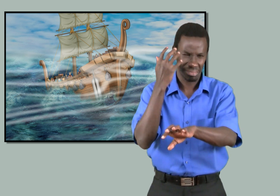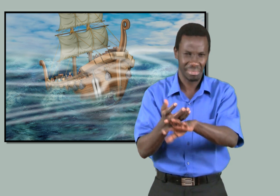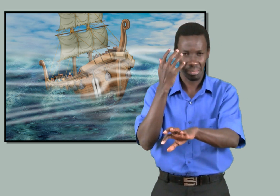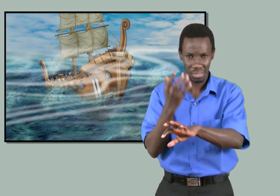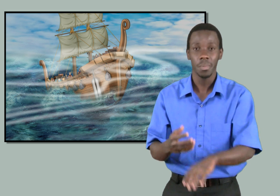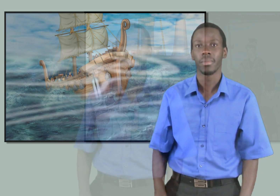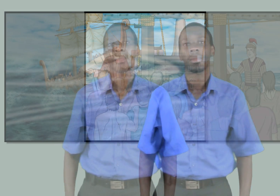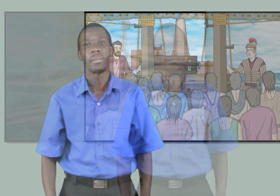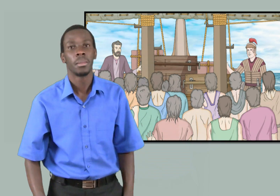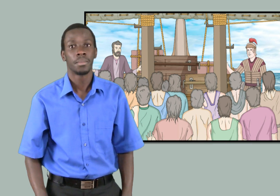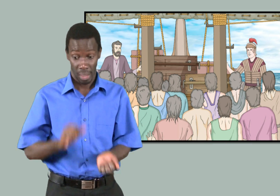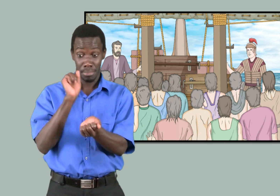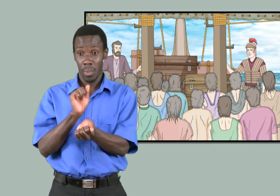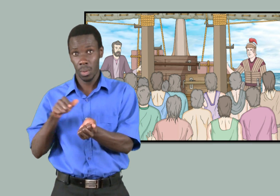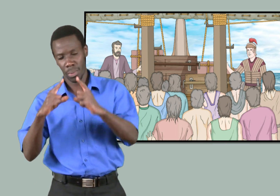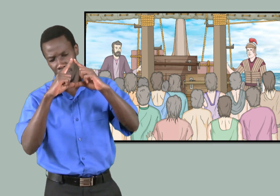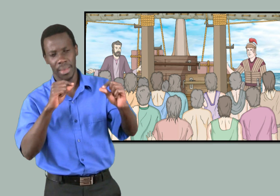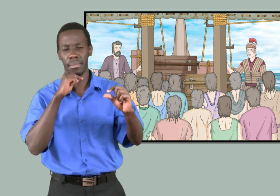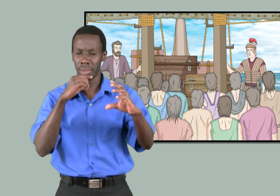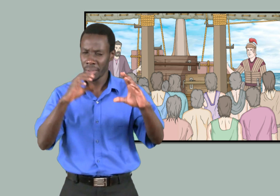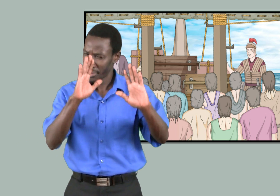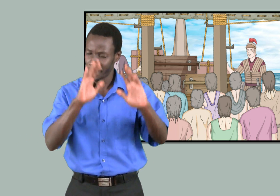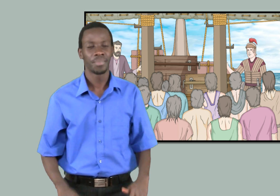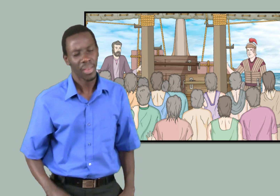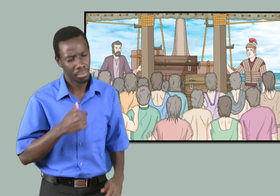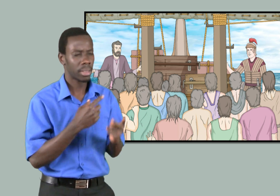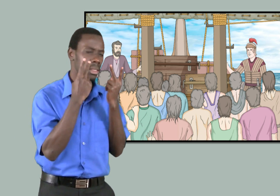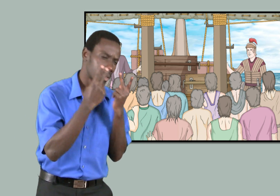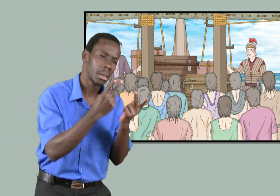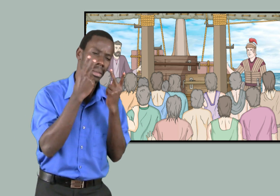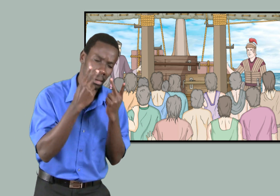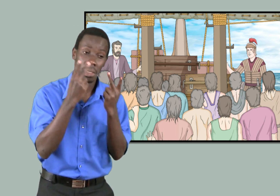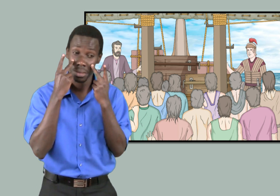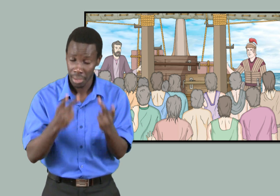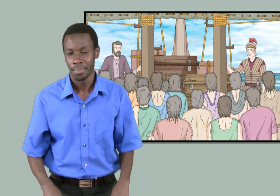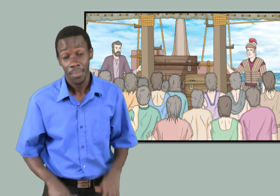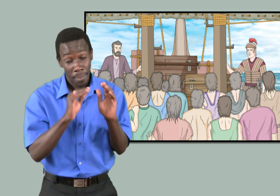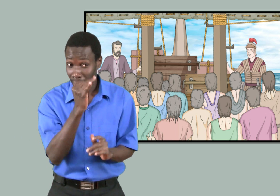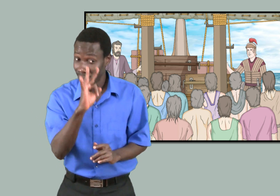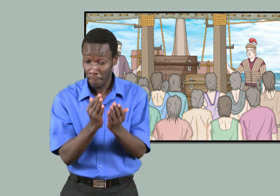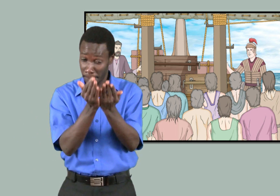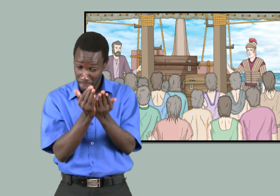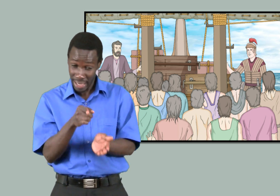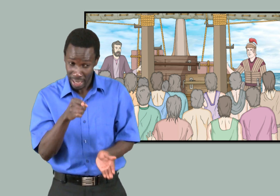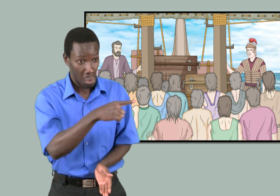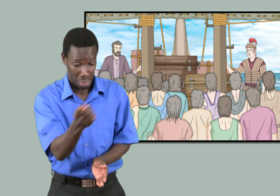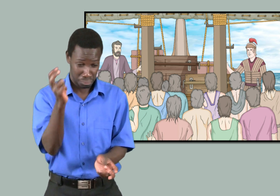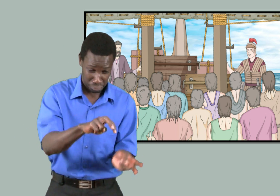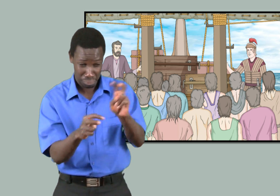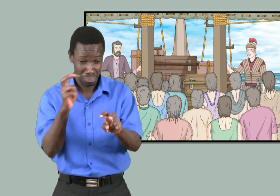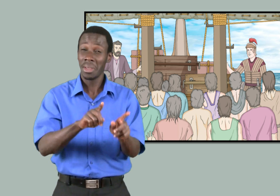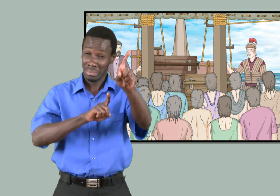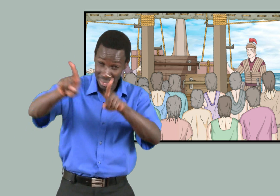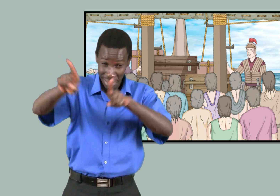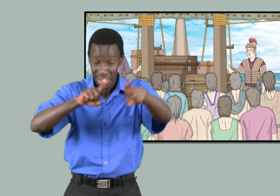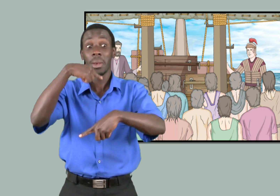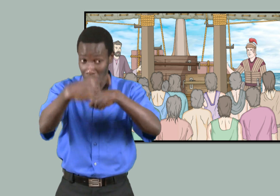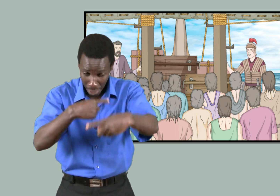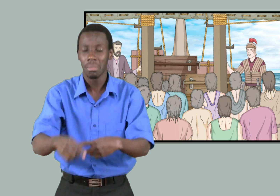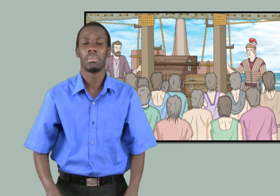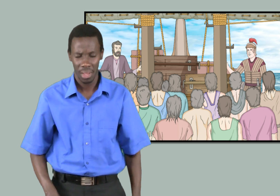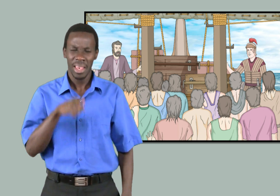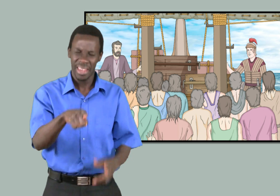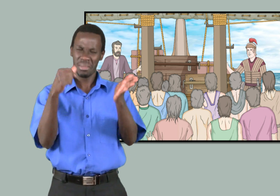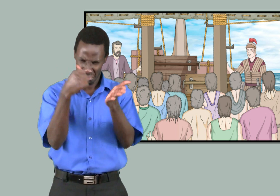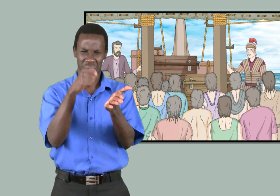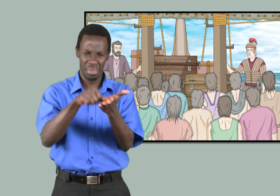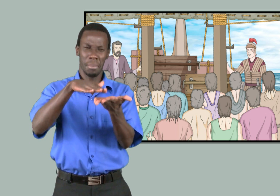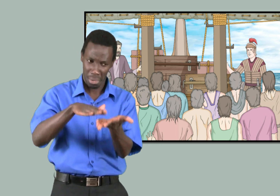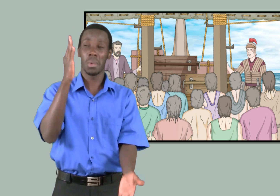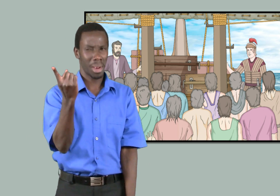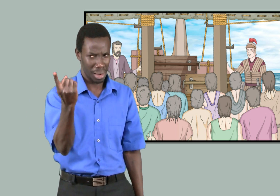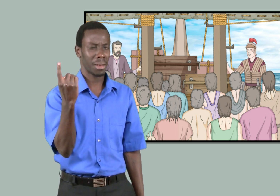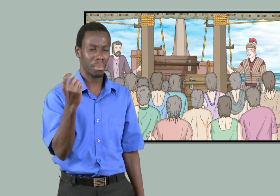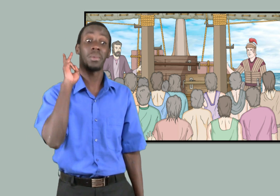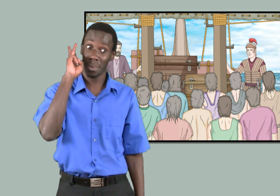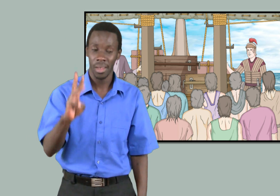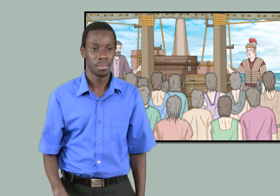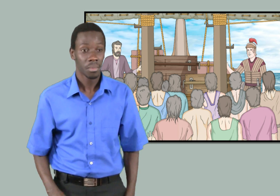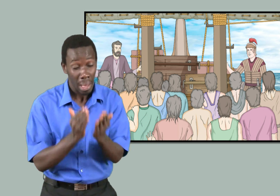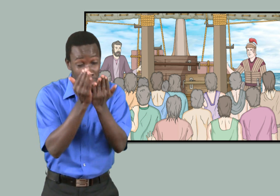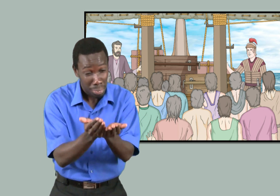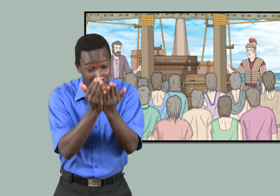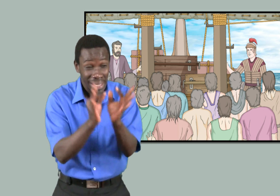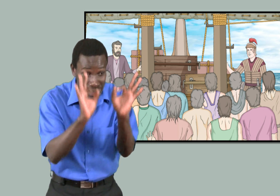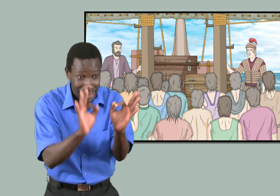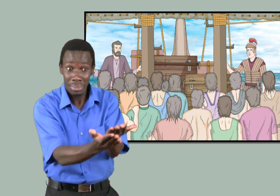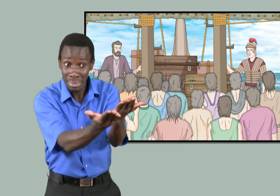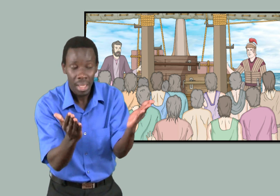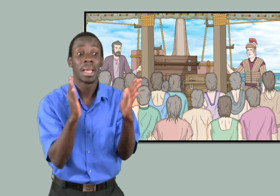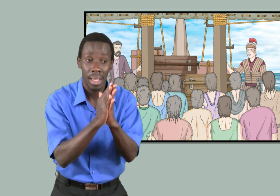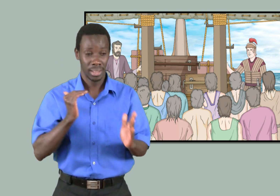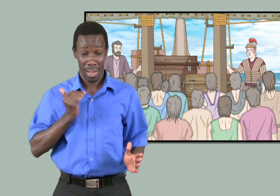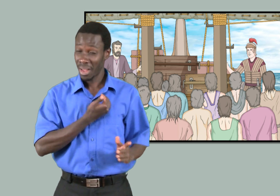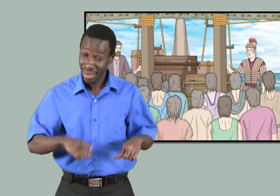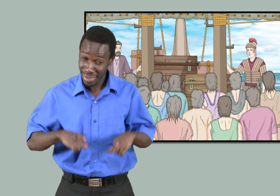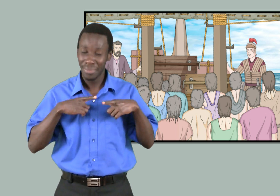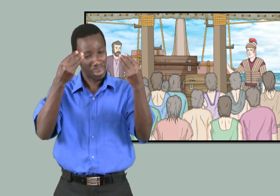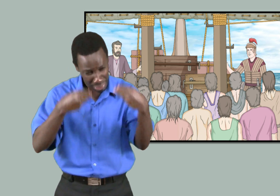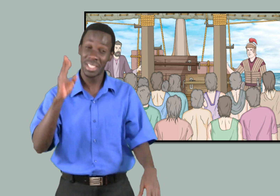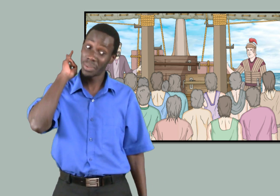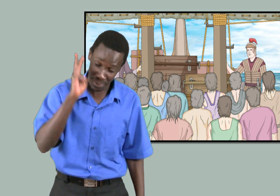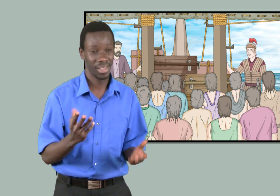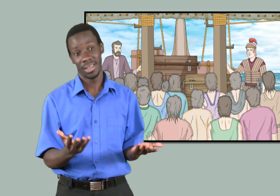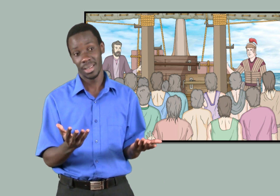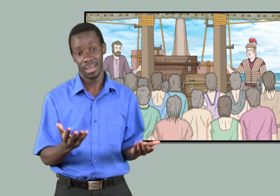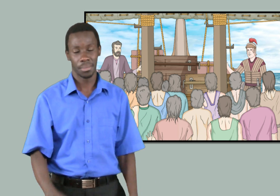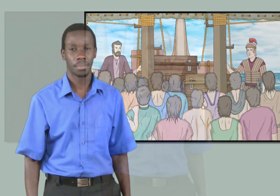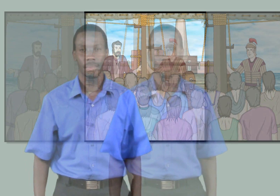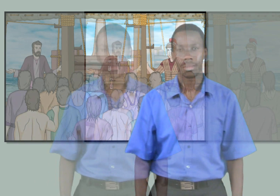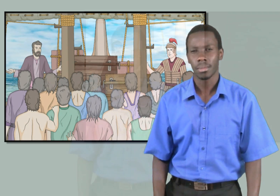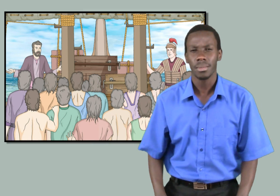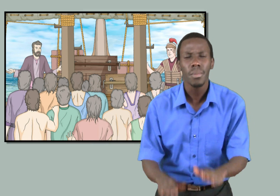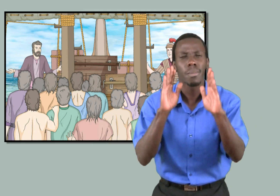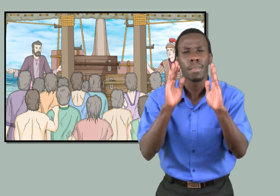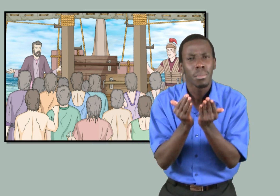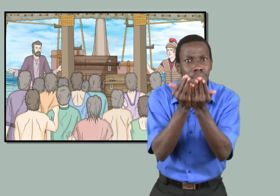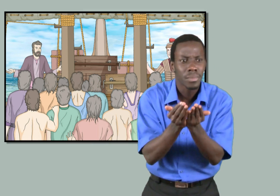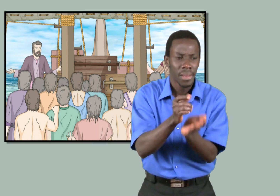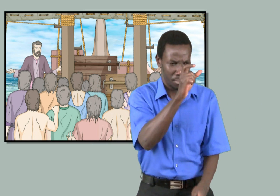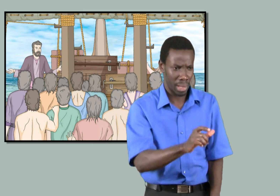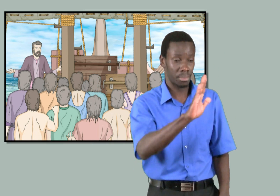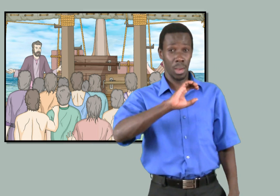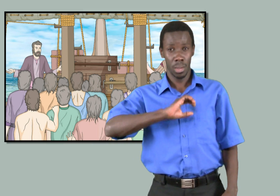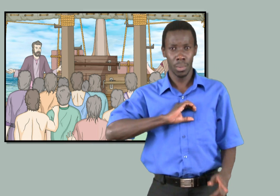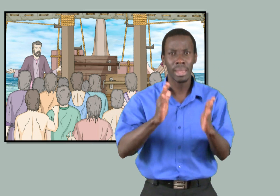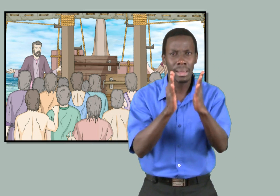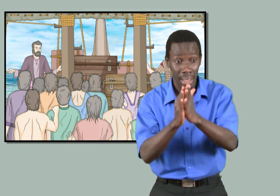So Paul advised them, “Men, I can see that our voyage will be filled with disaster and great loss, not only to ship and cargo, but to our own lives as well.”